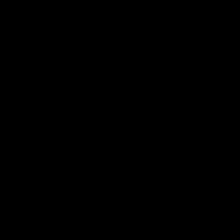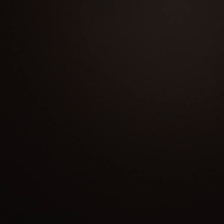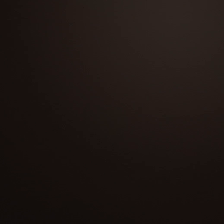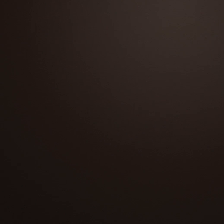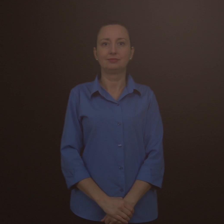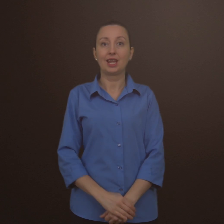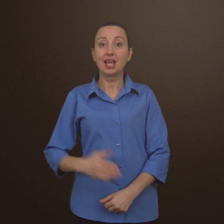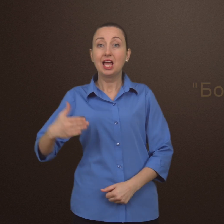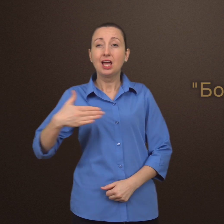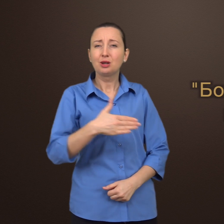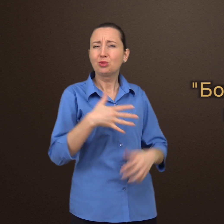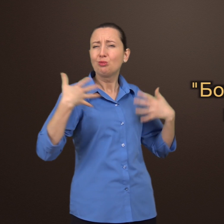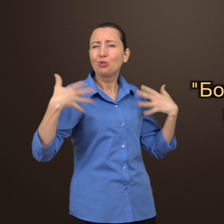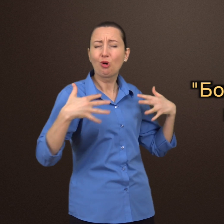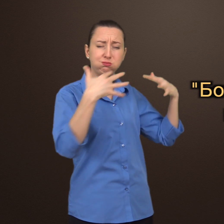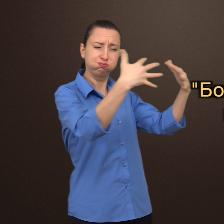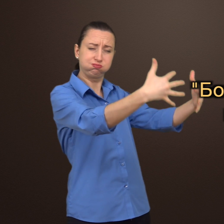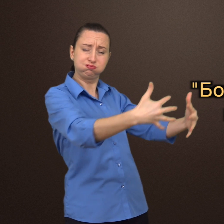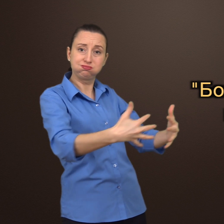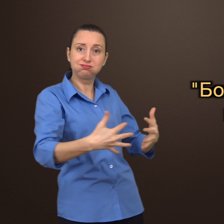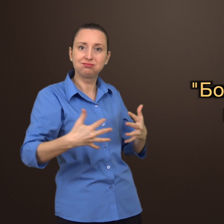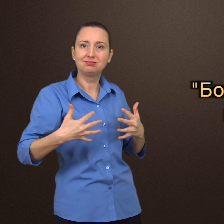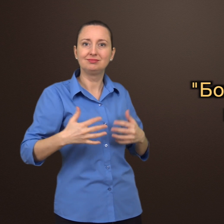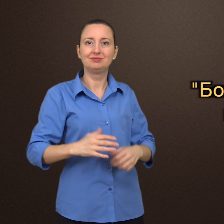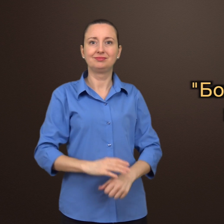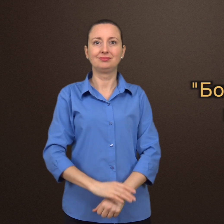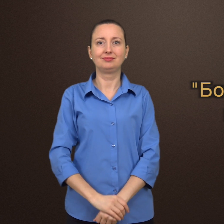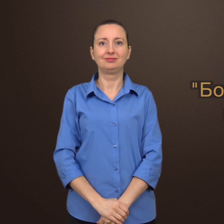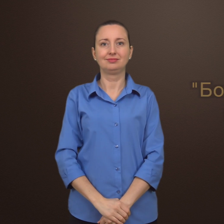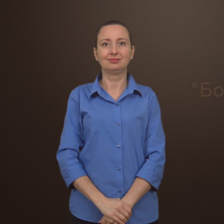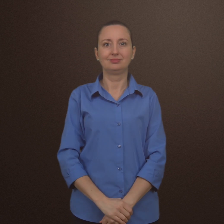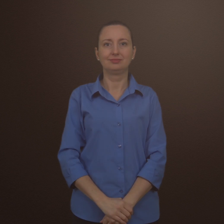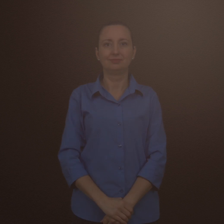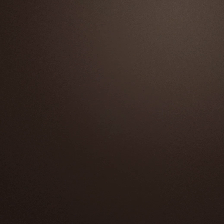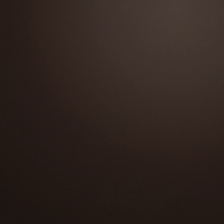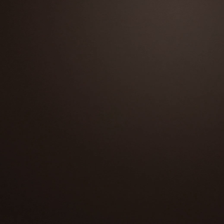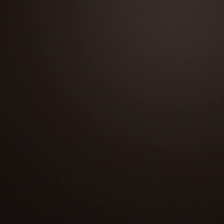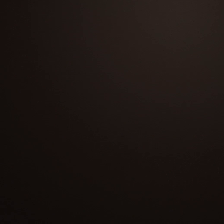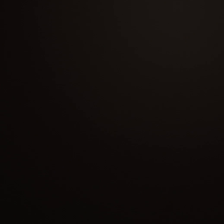Three men catch many fish